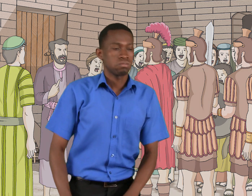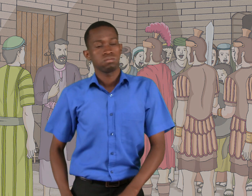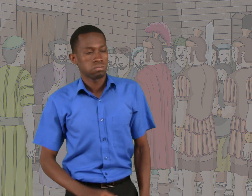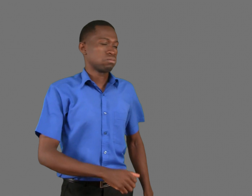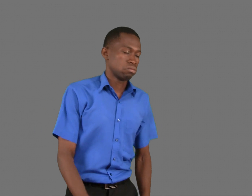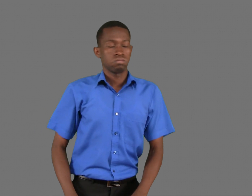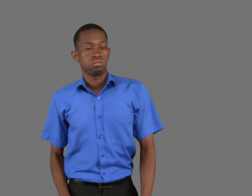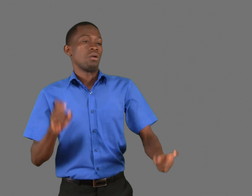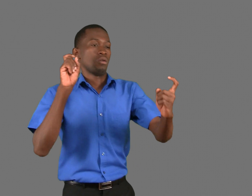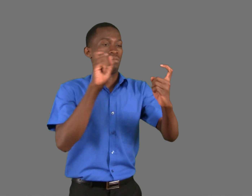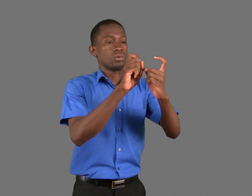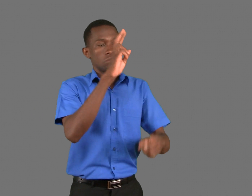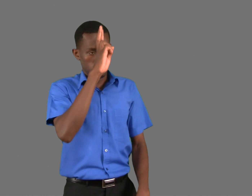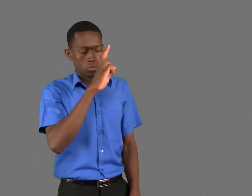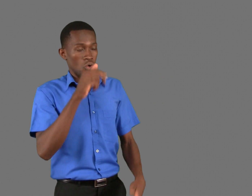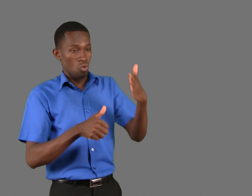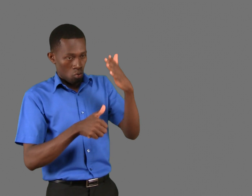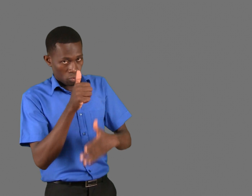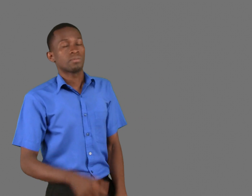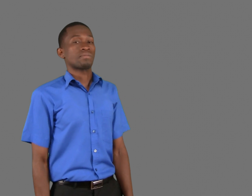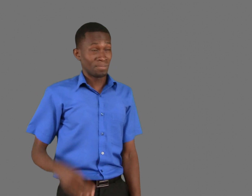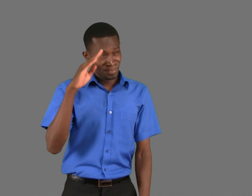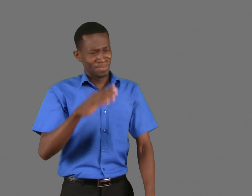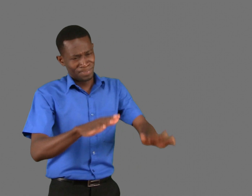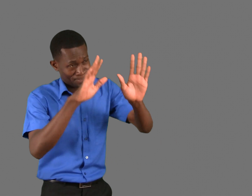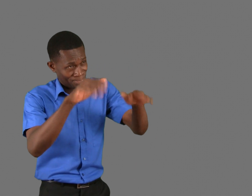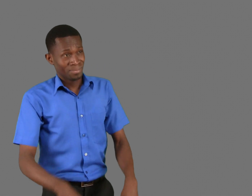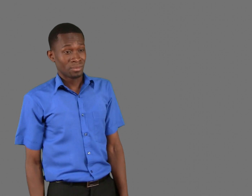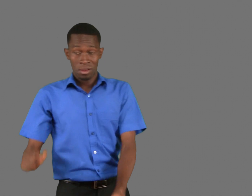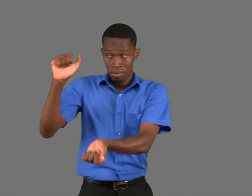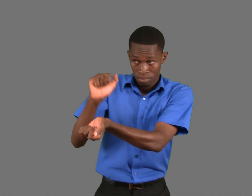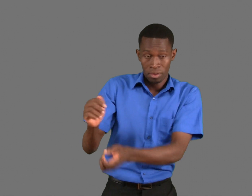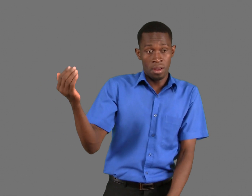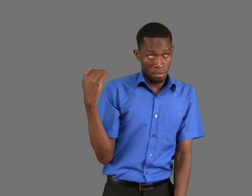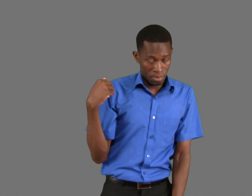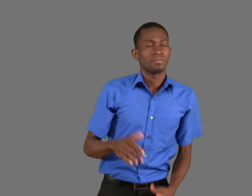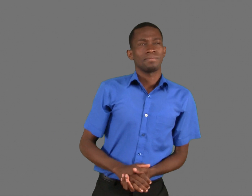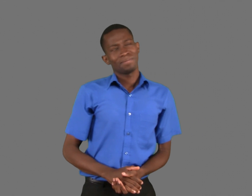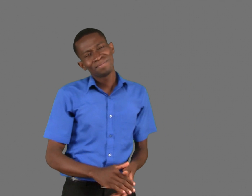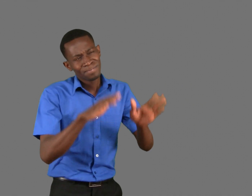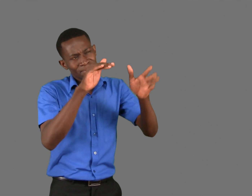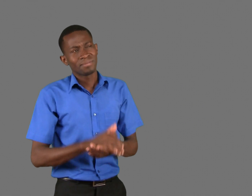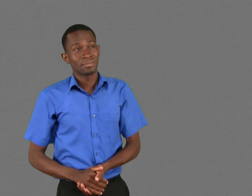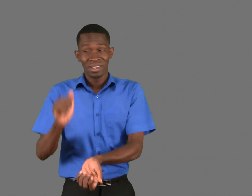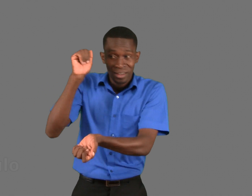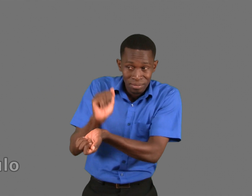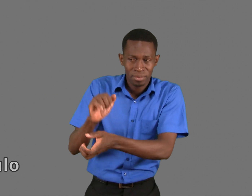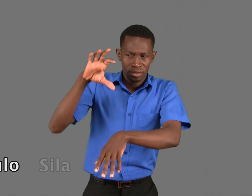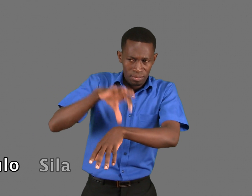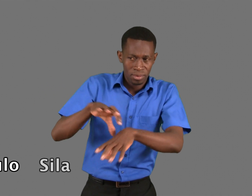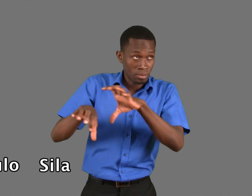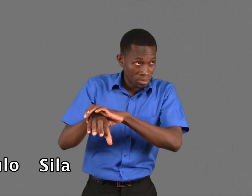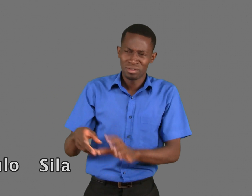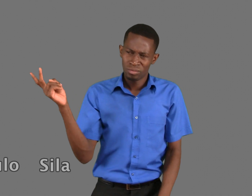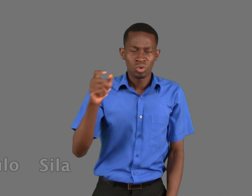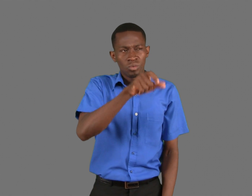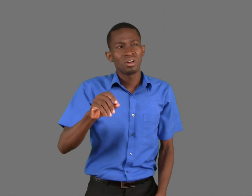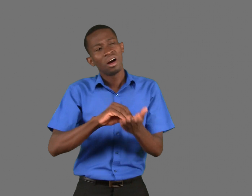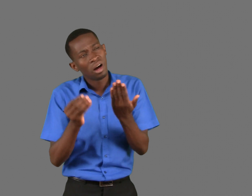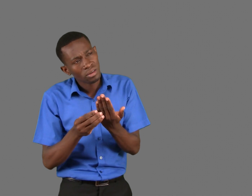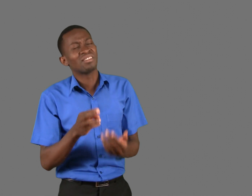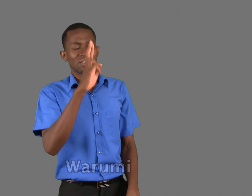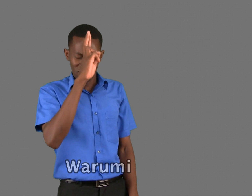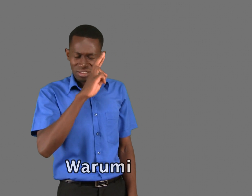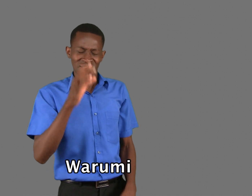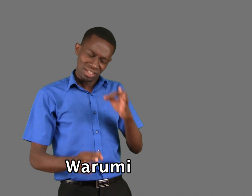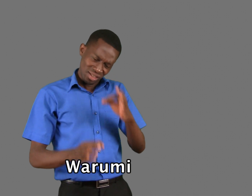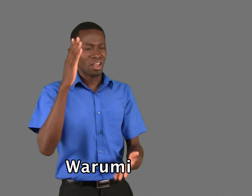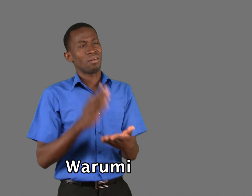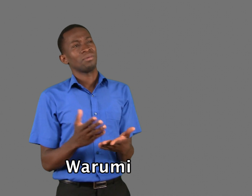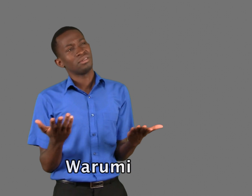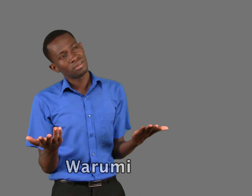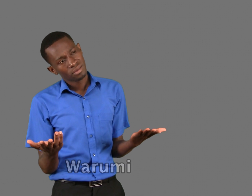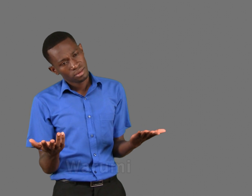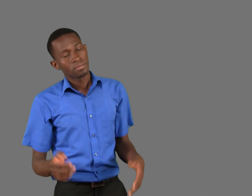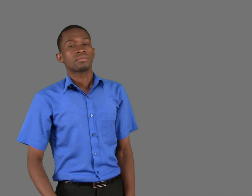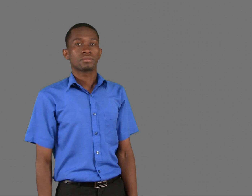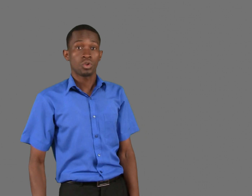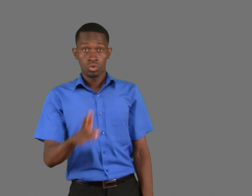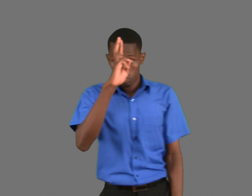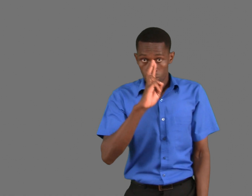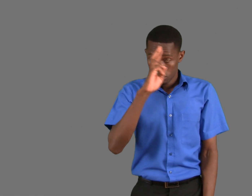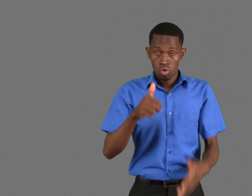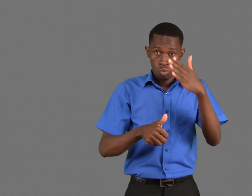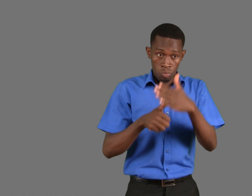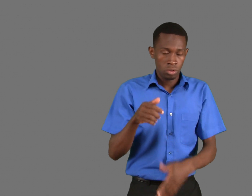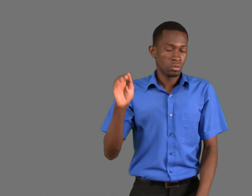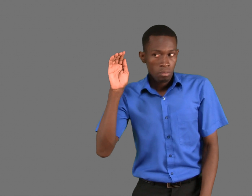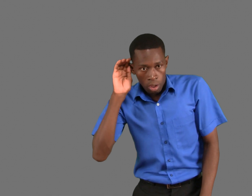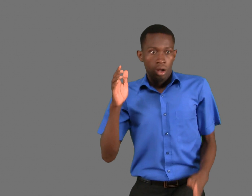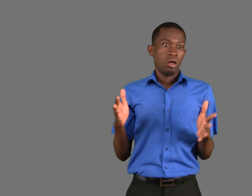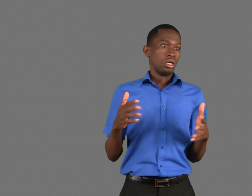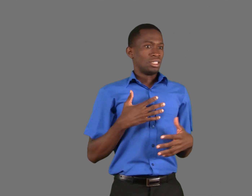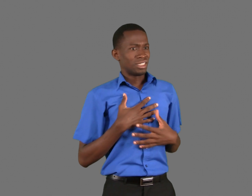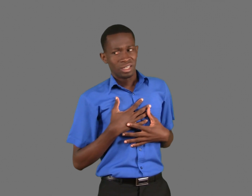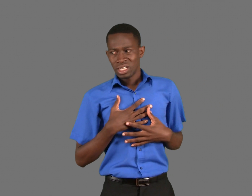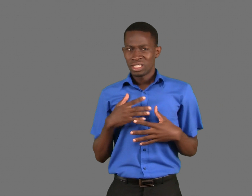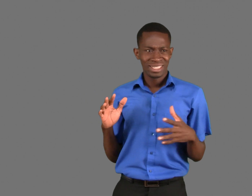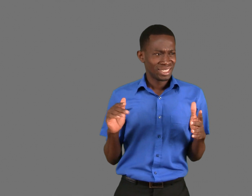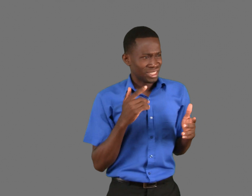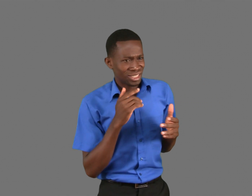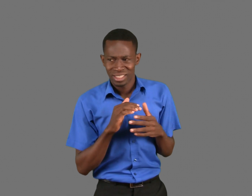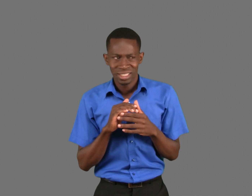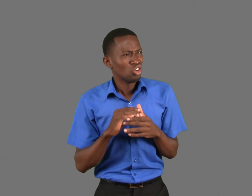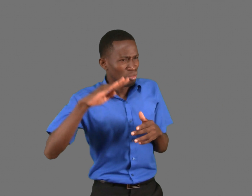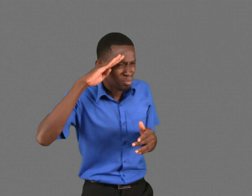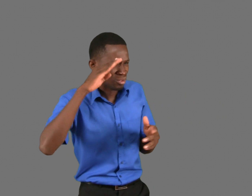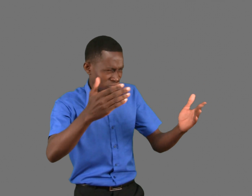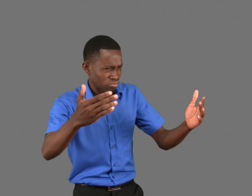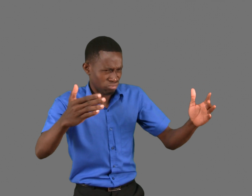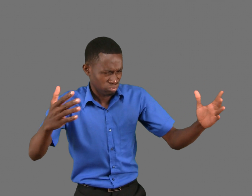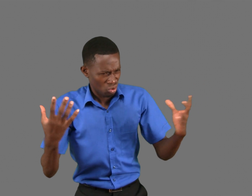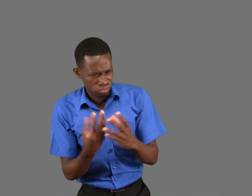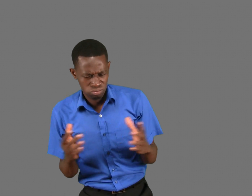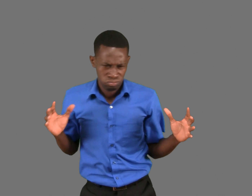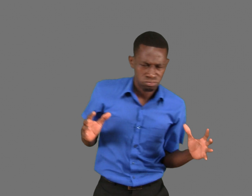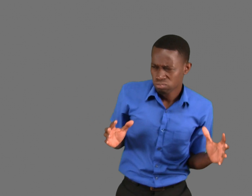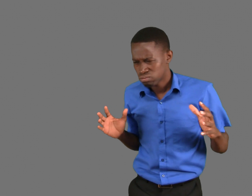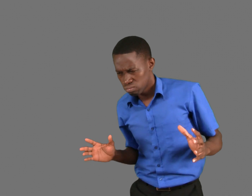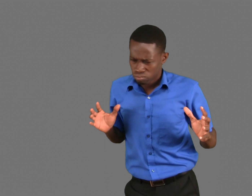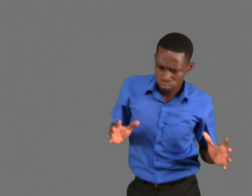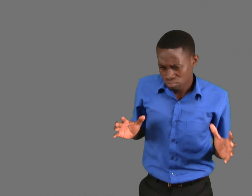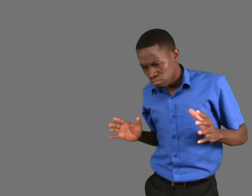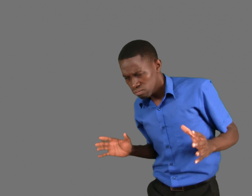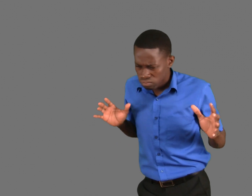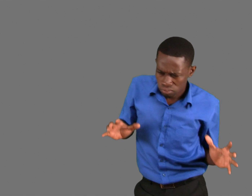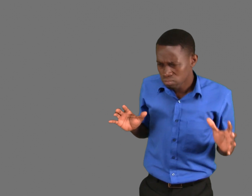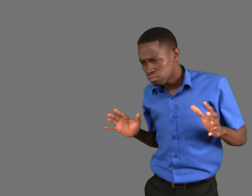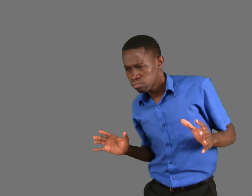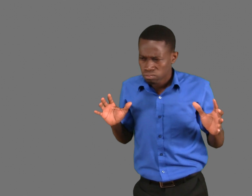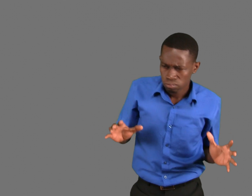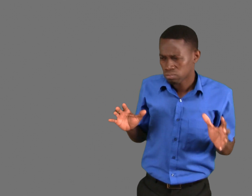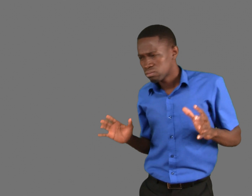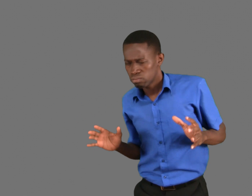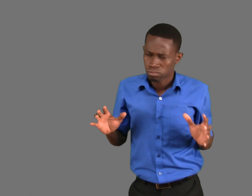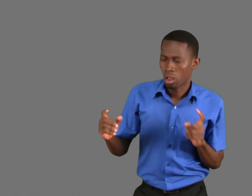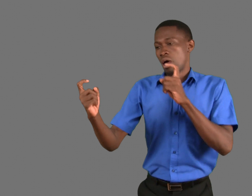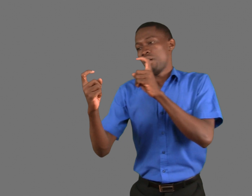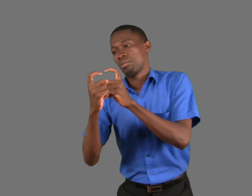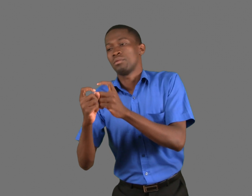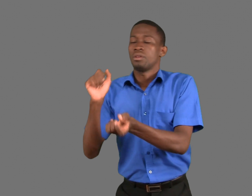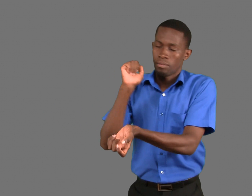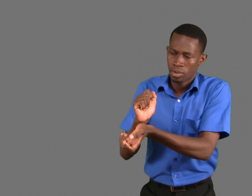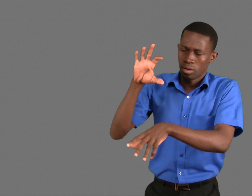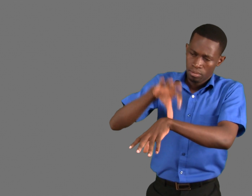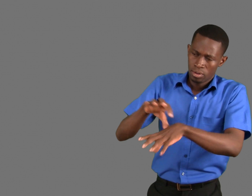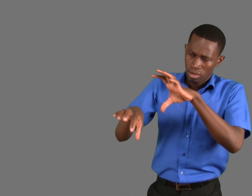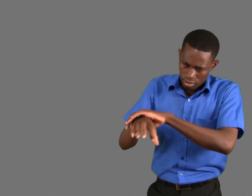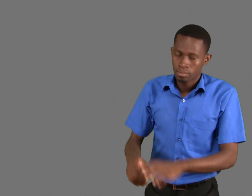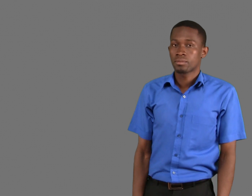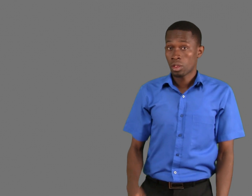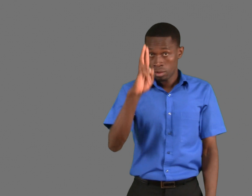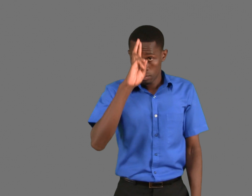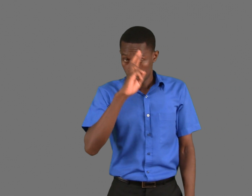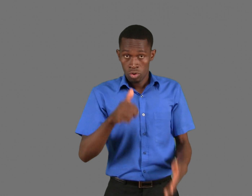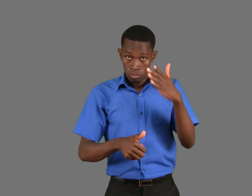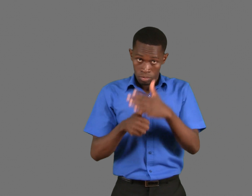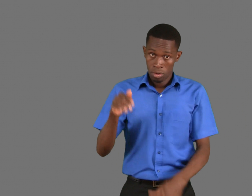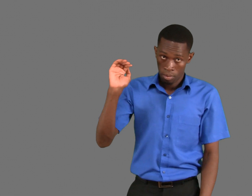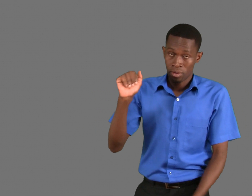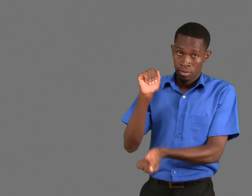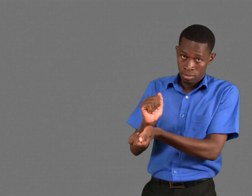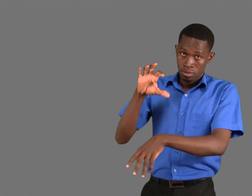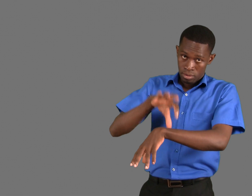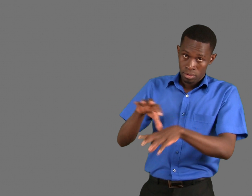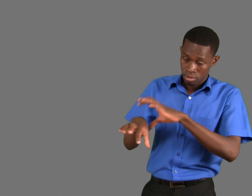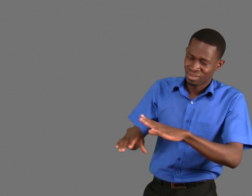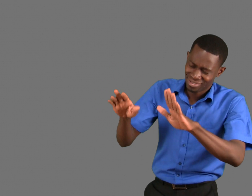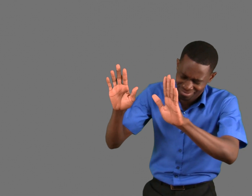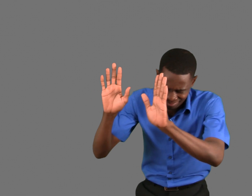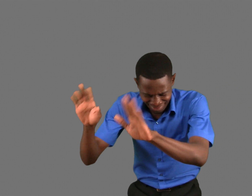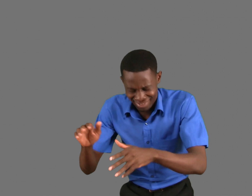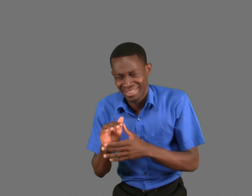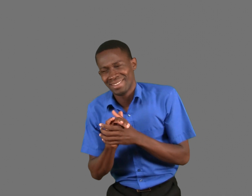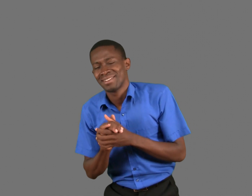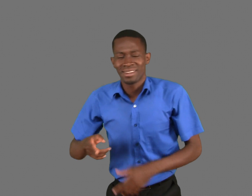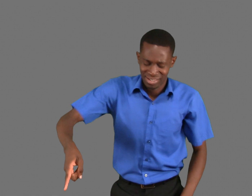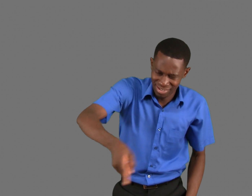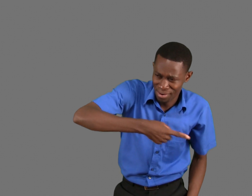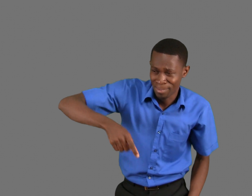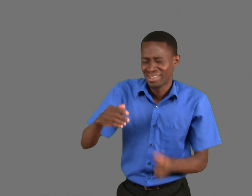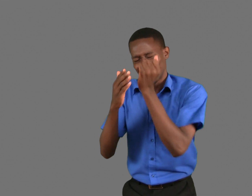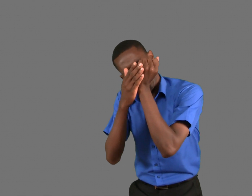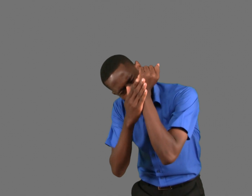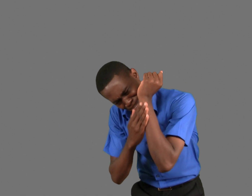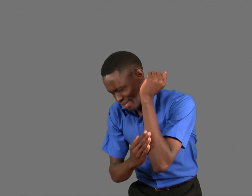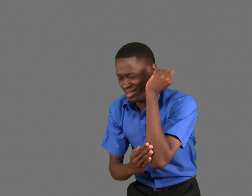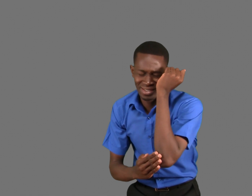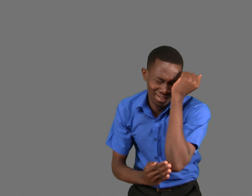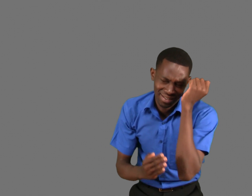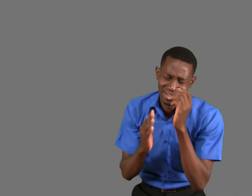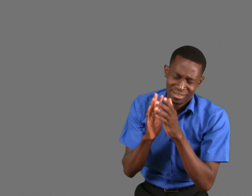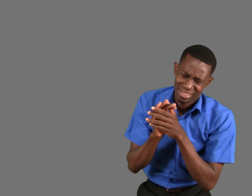So the officers relayed this message to the magistrates, who were alarmed to hear that Paul and Silas were Roman citizens.